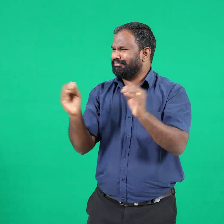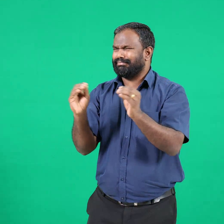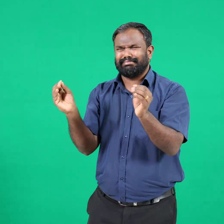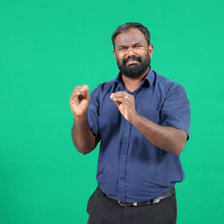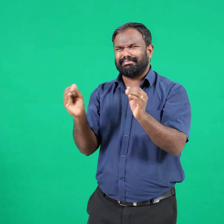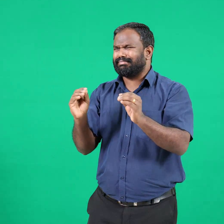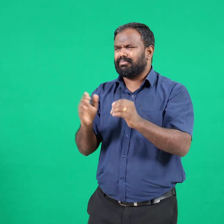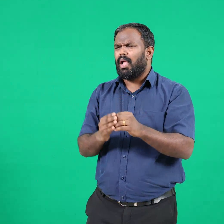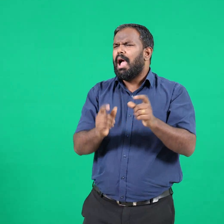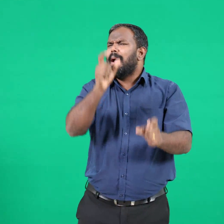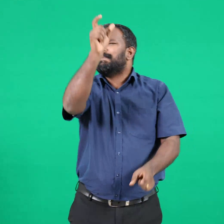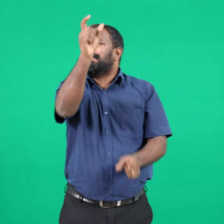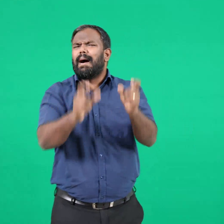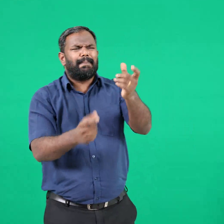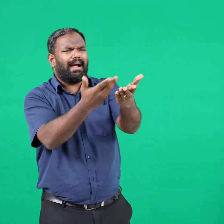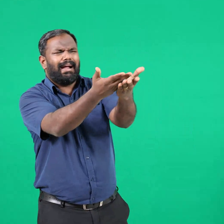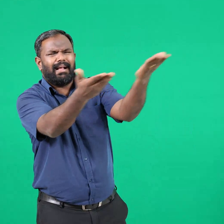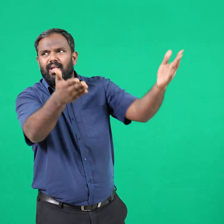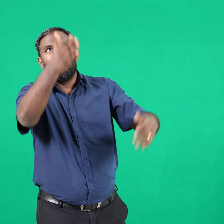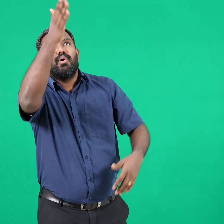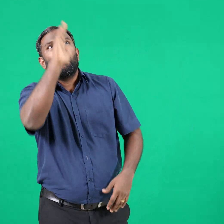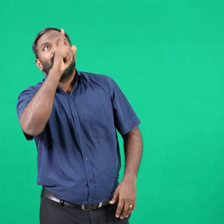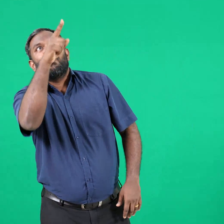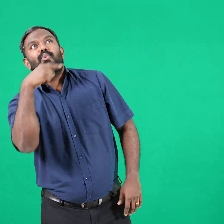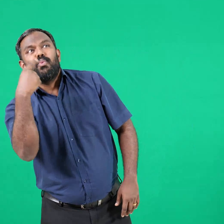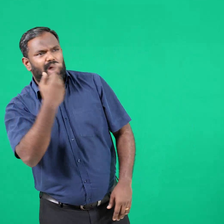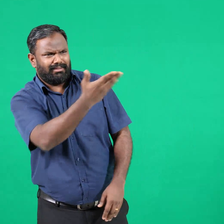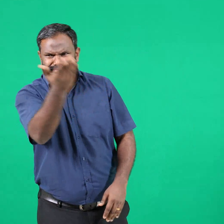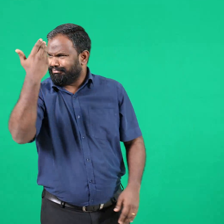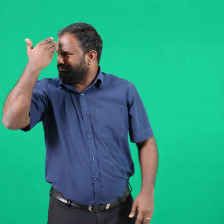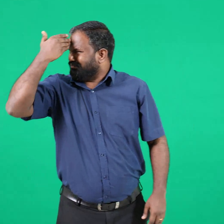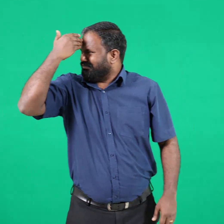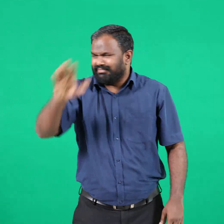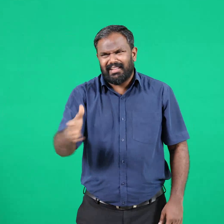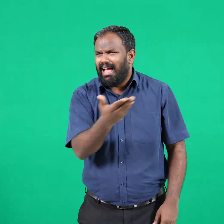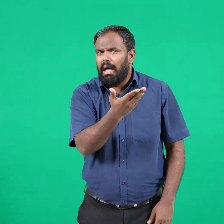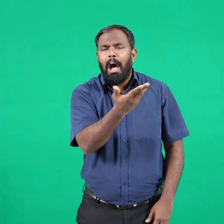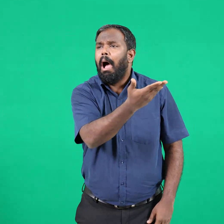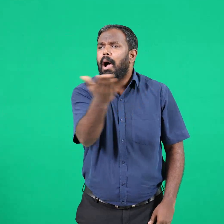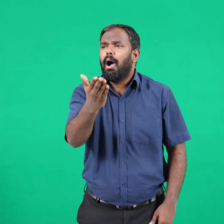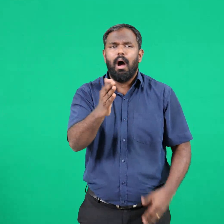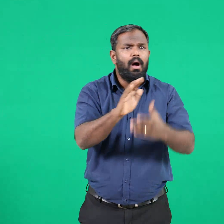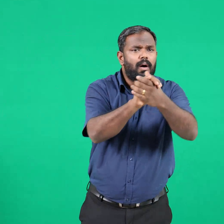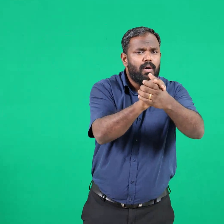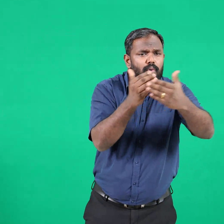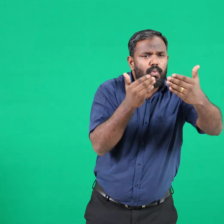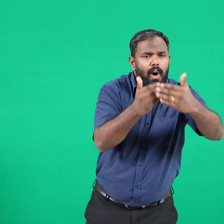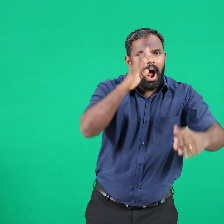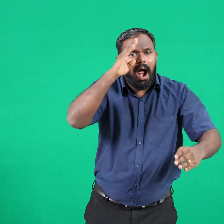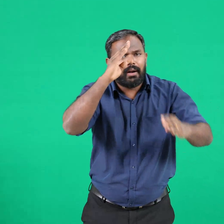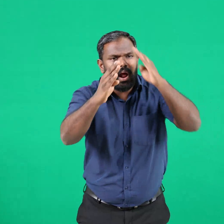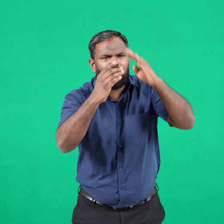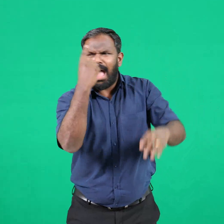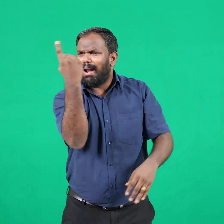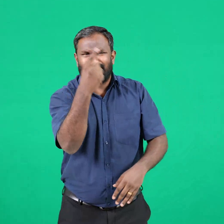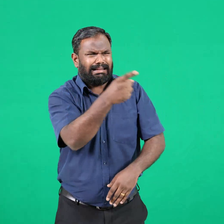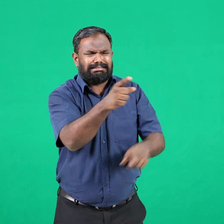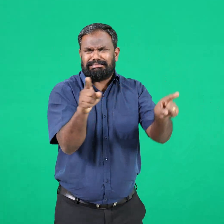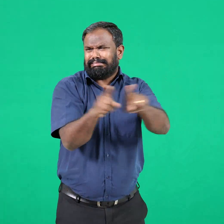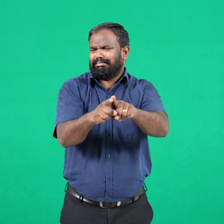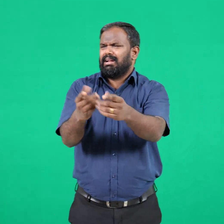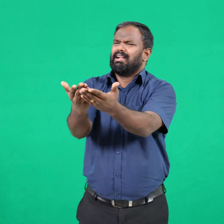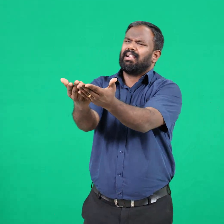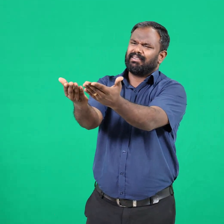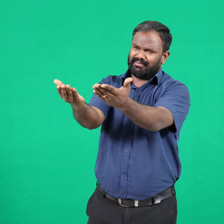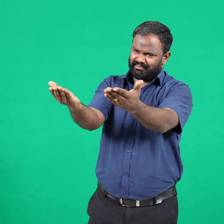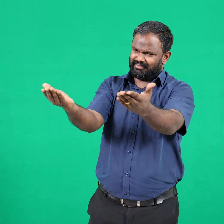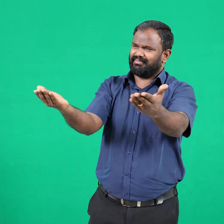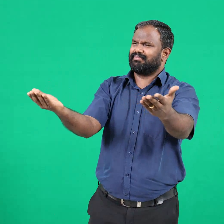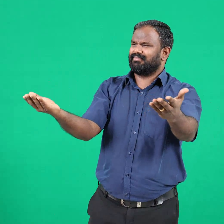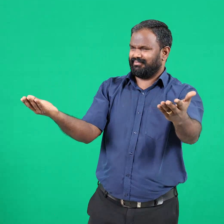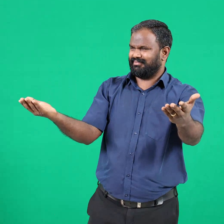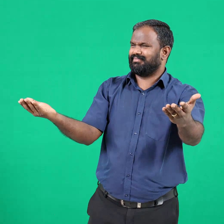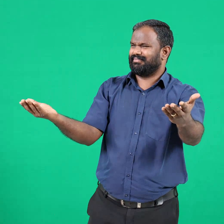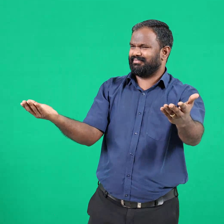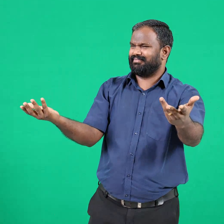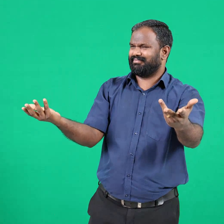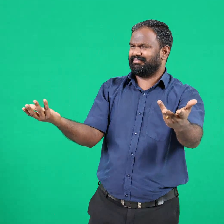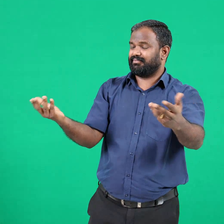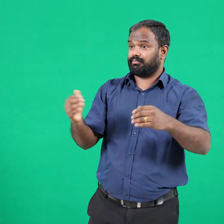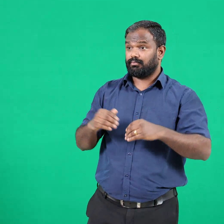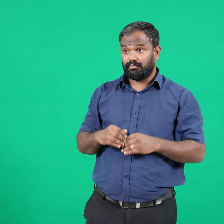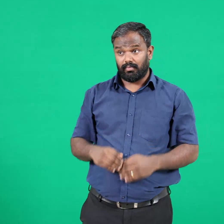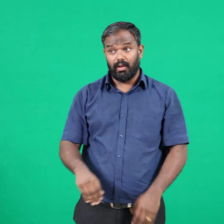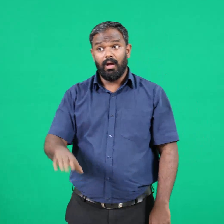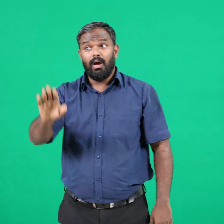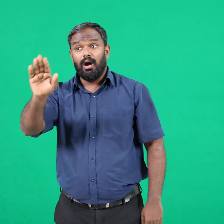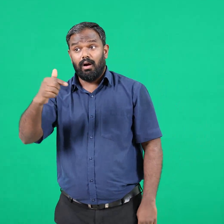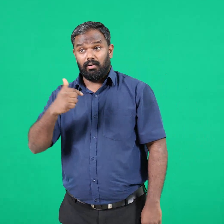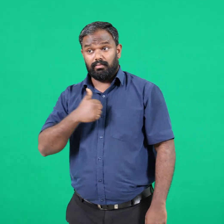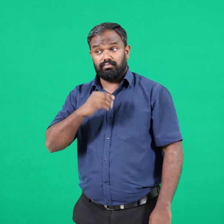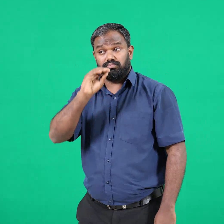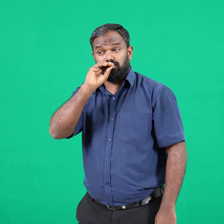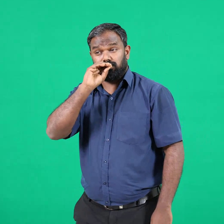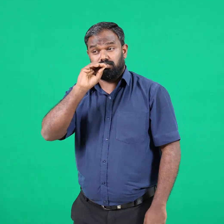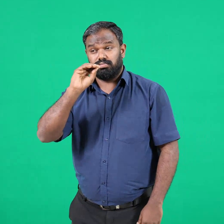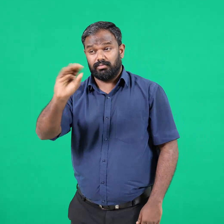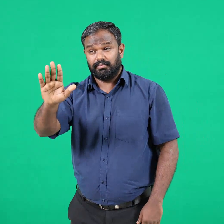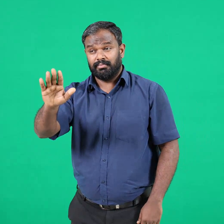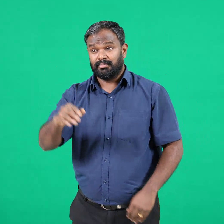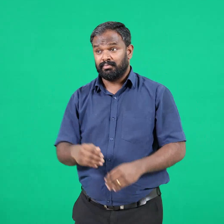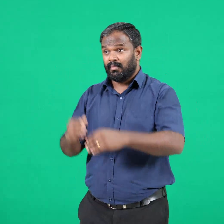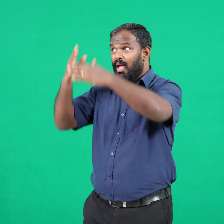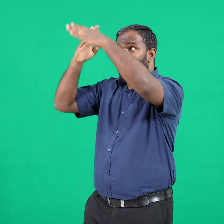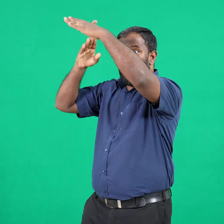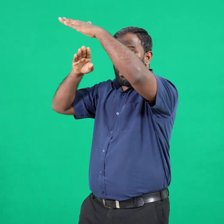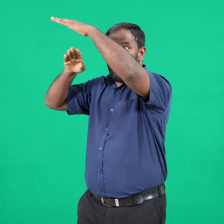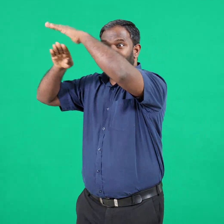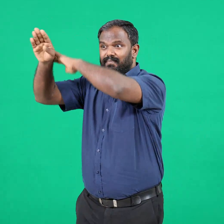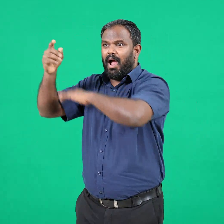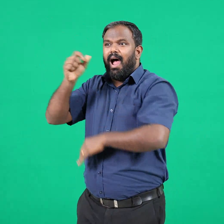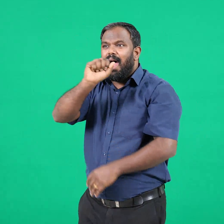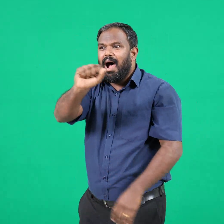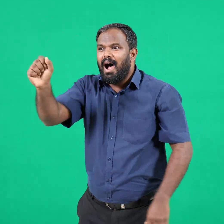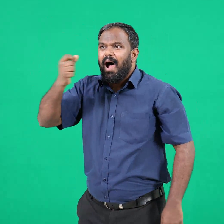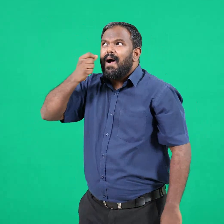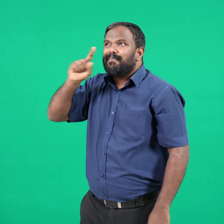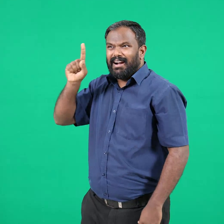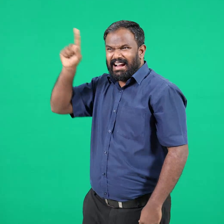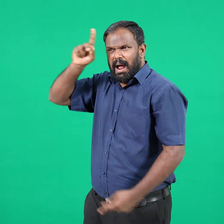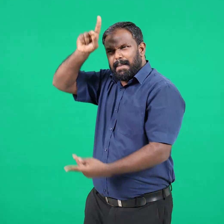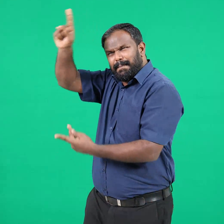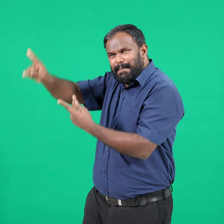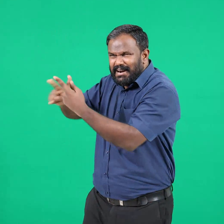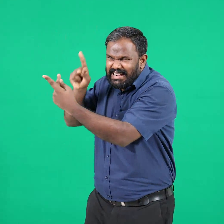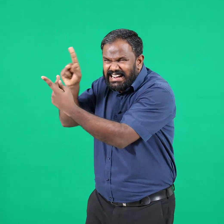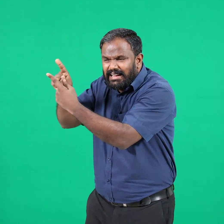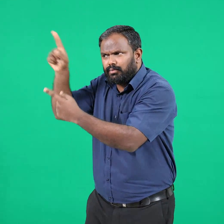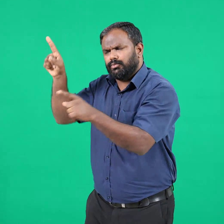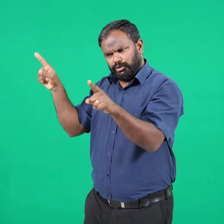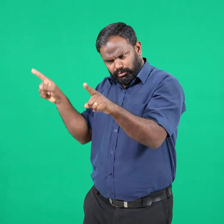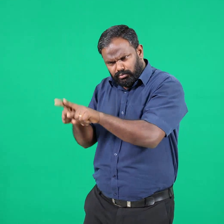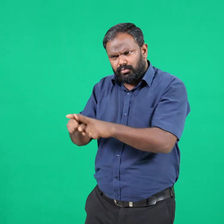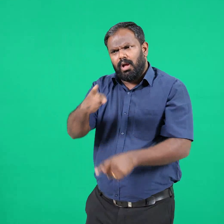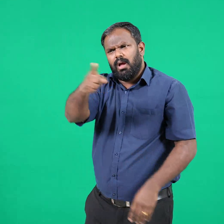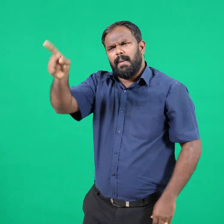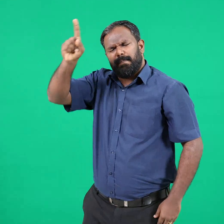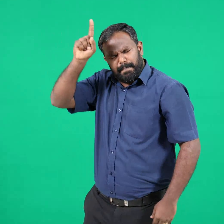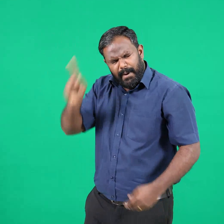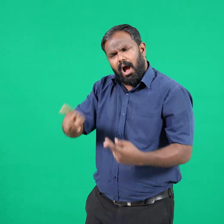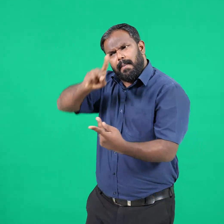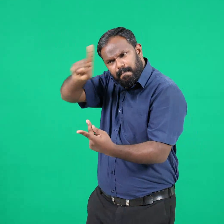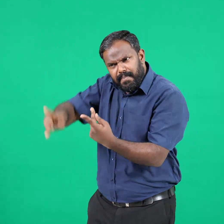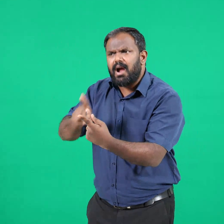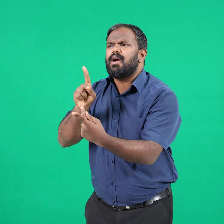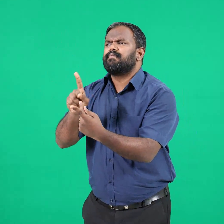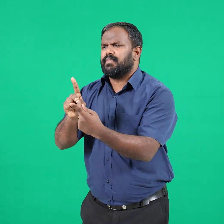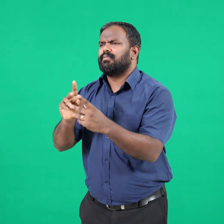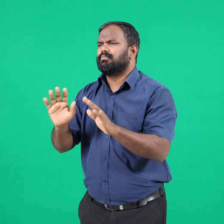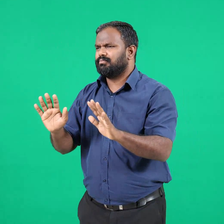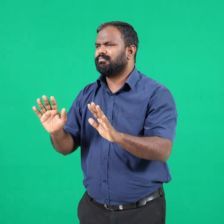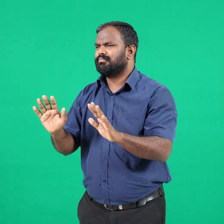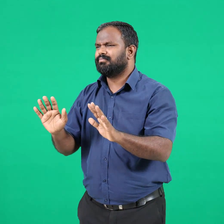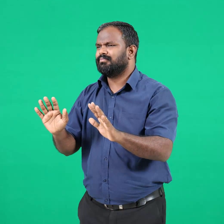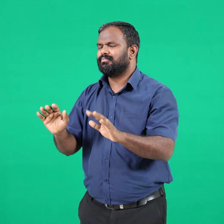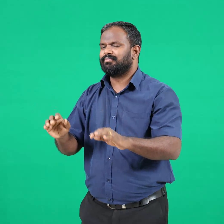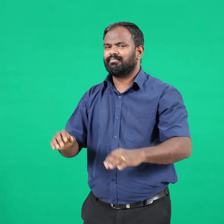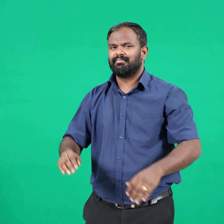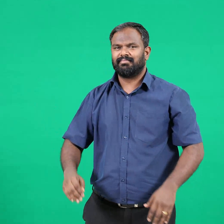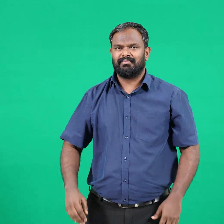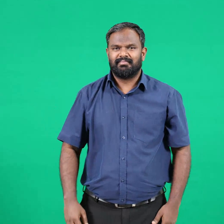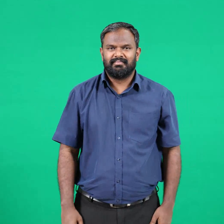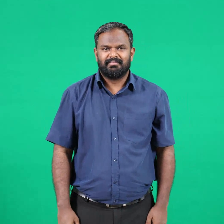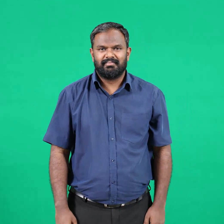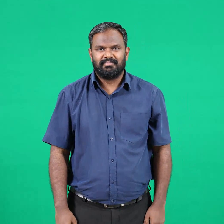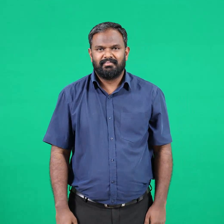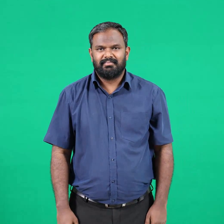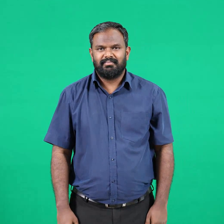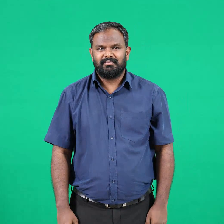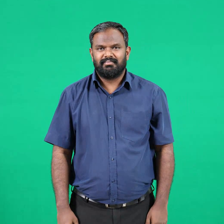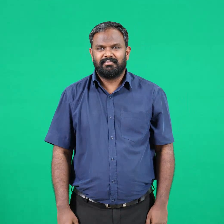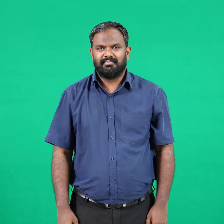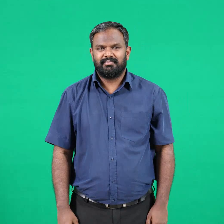Do not even Gentiles do the same? Be perfect, therefore, as your heavenly Father is perfect.